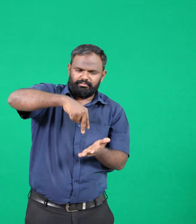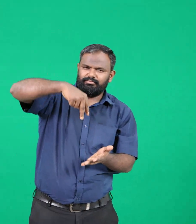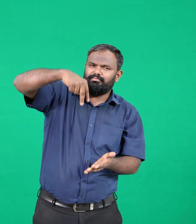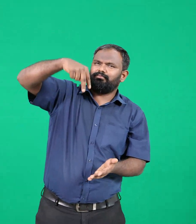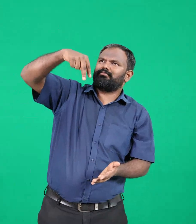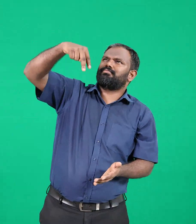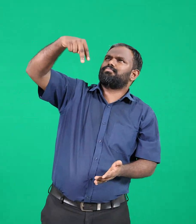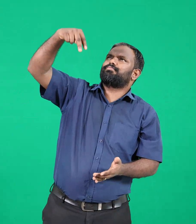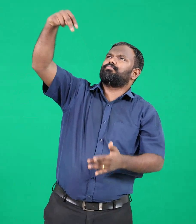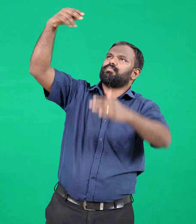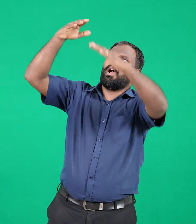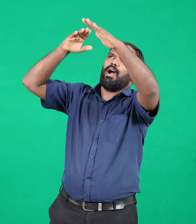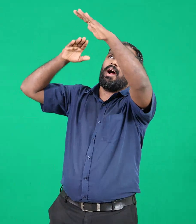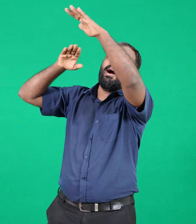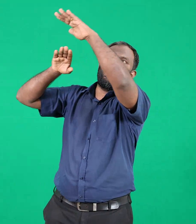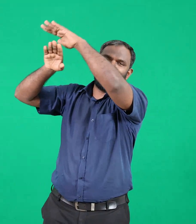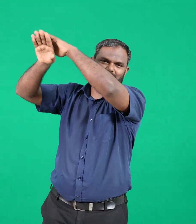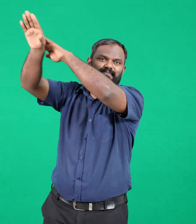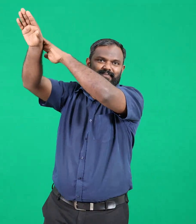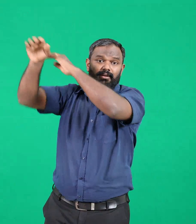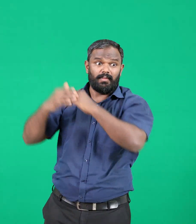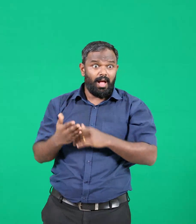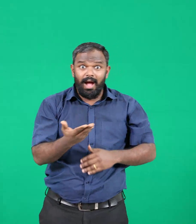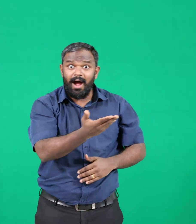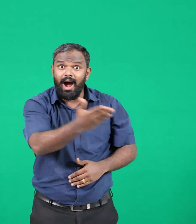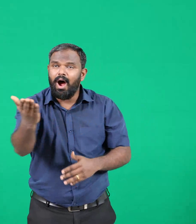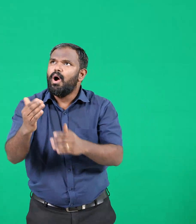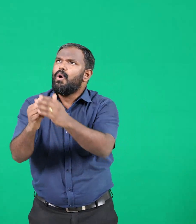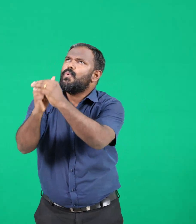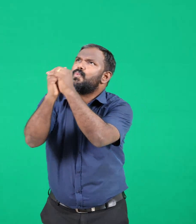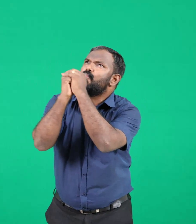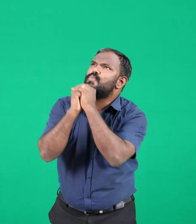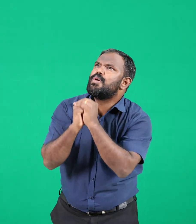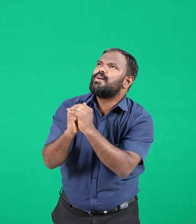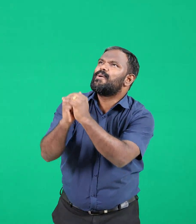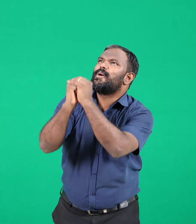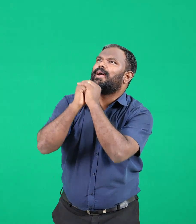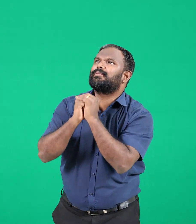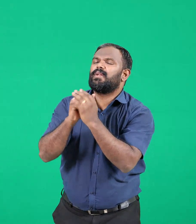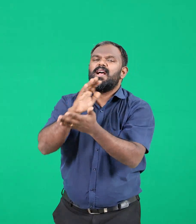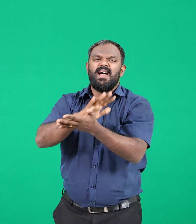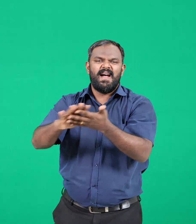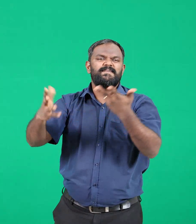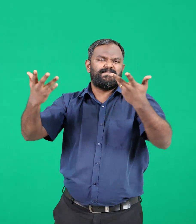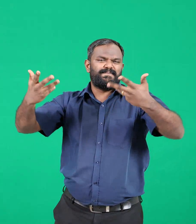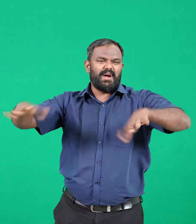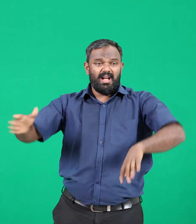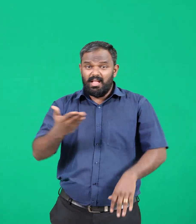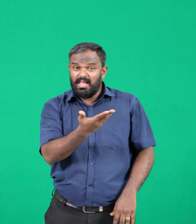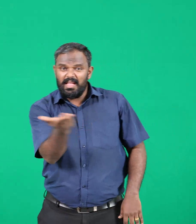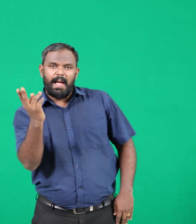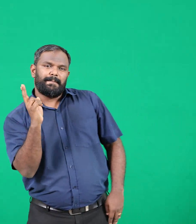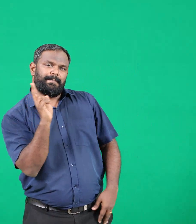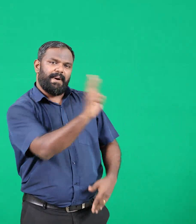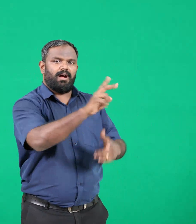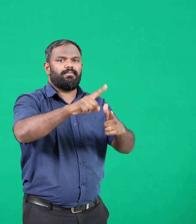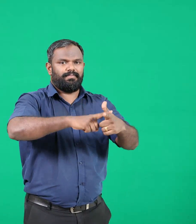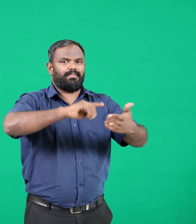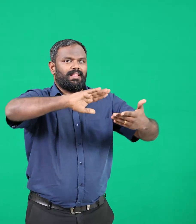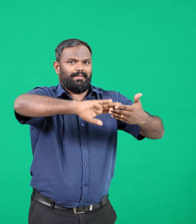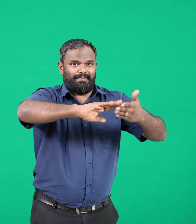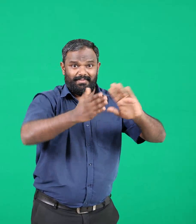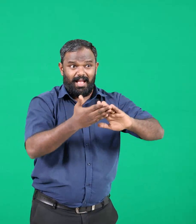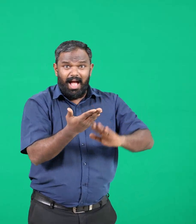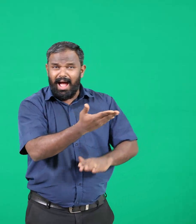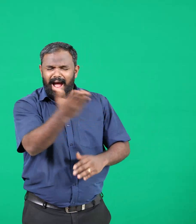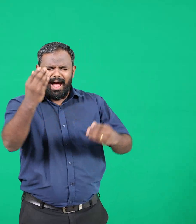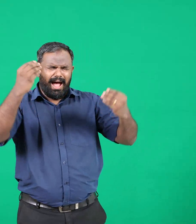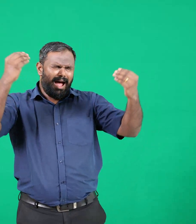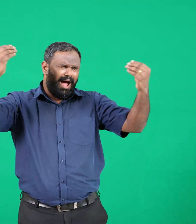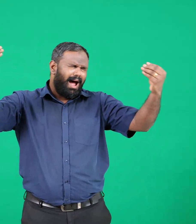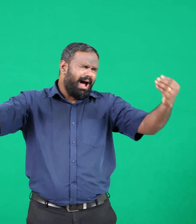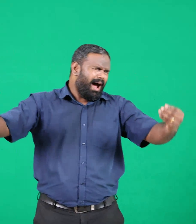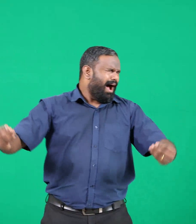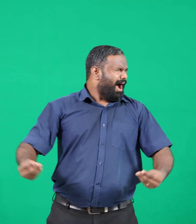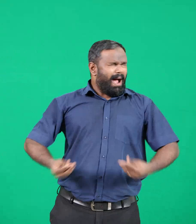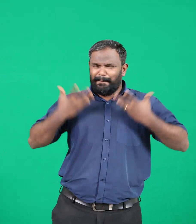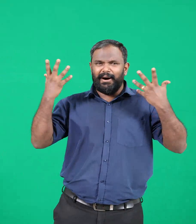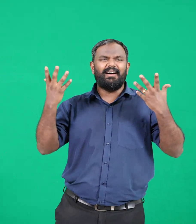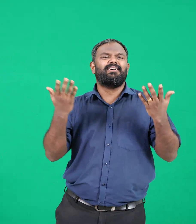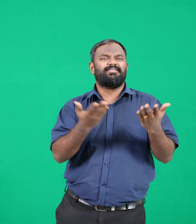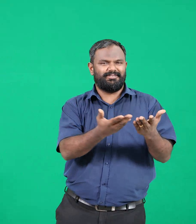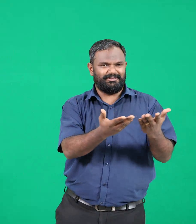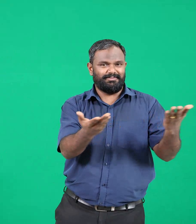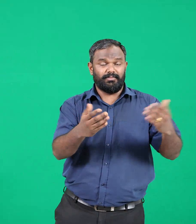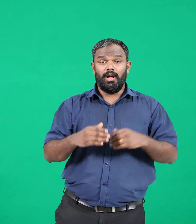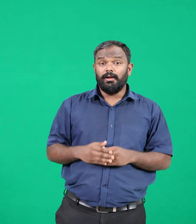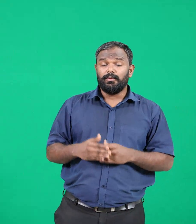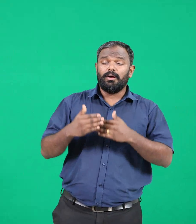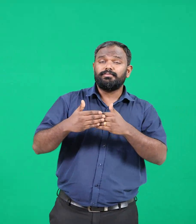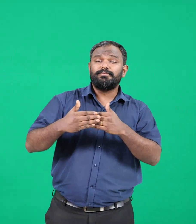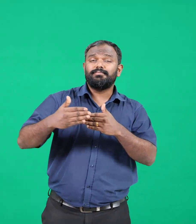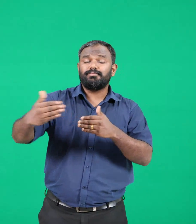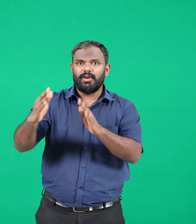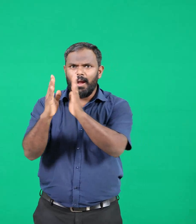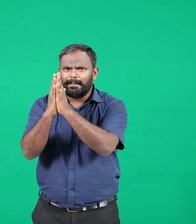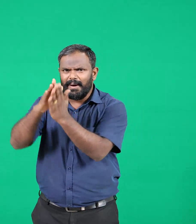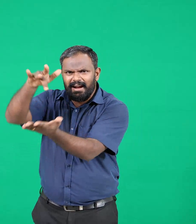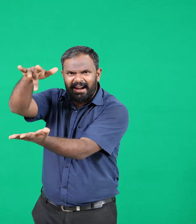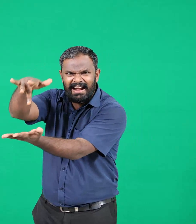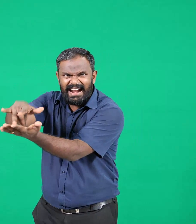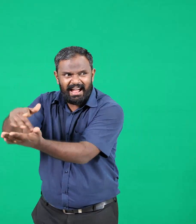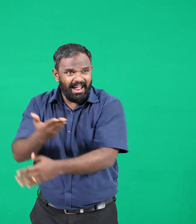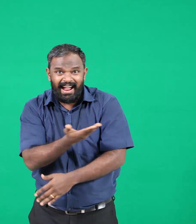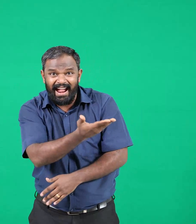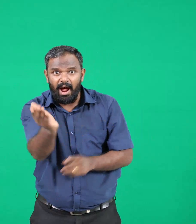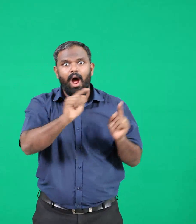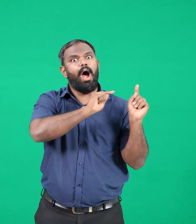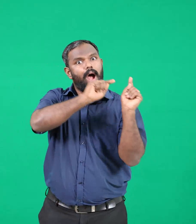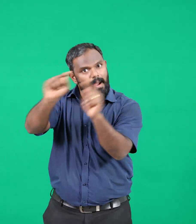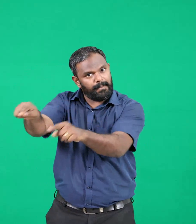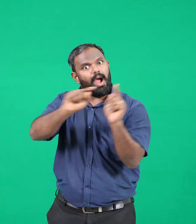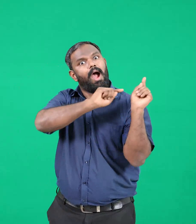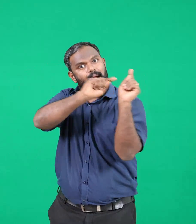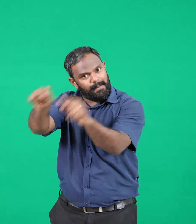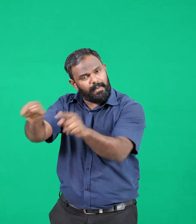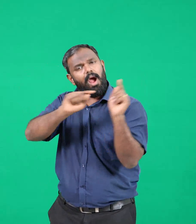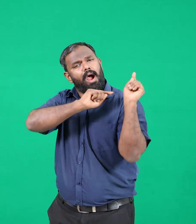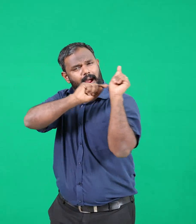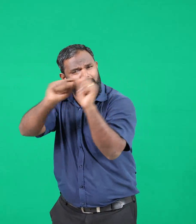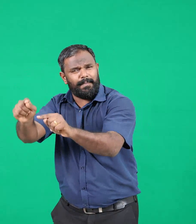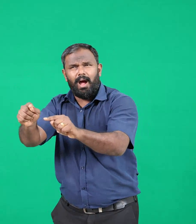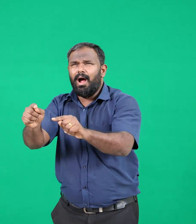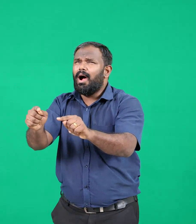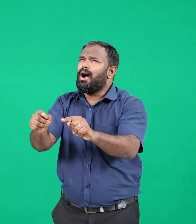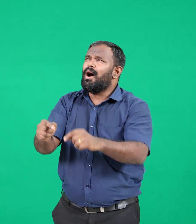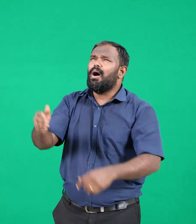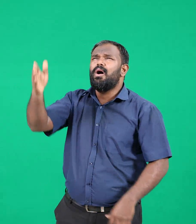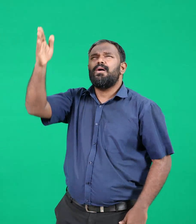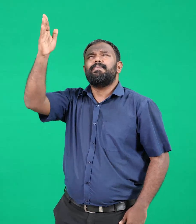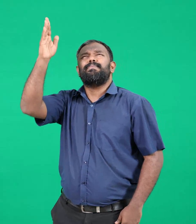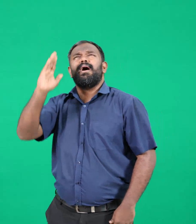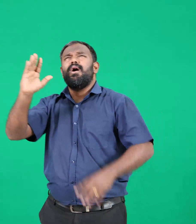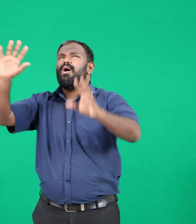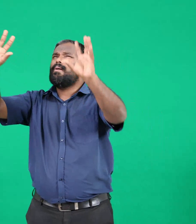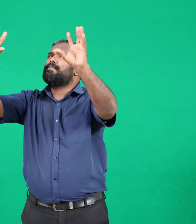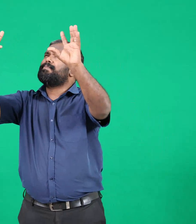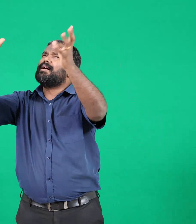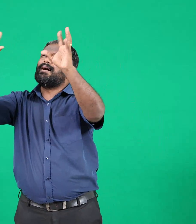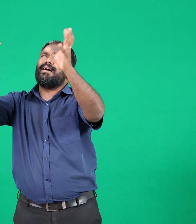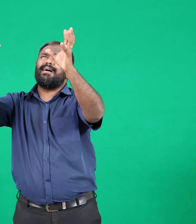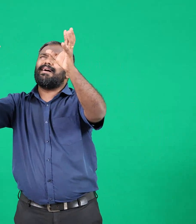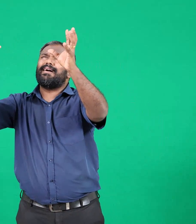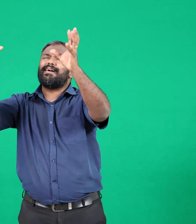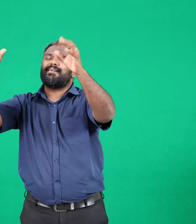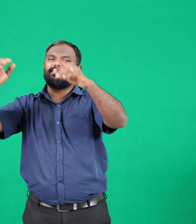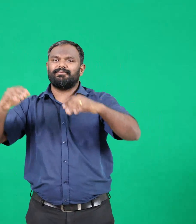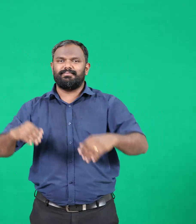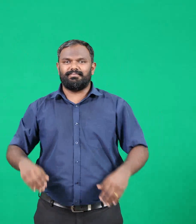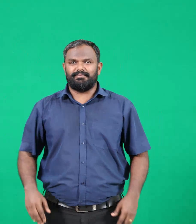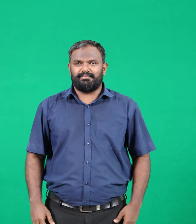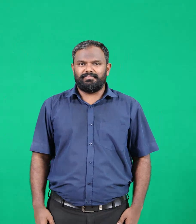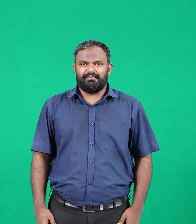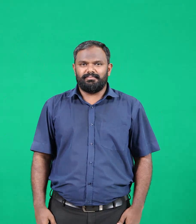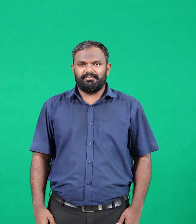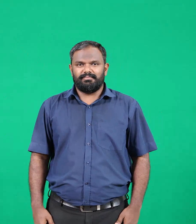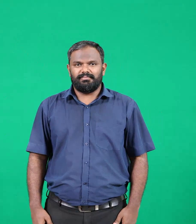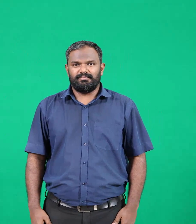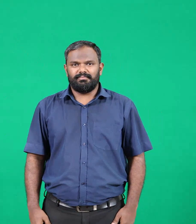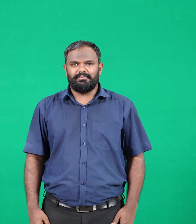And they worshiped Him and returned to Jerusalem with great joy, praising God continually in the temple.